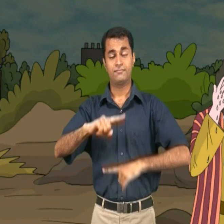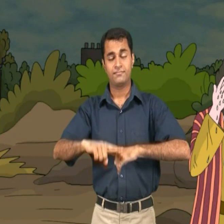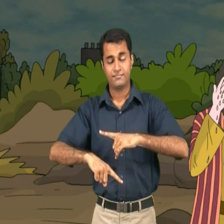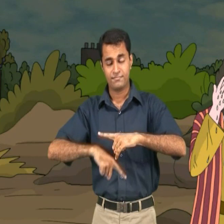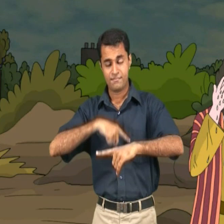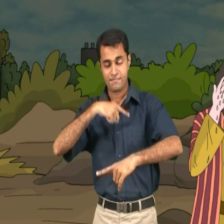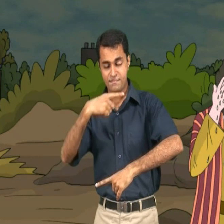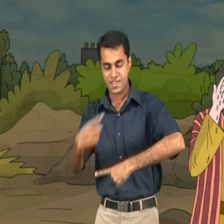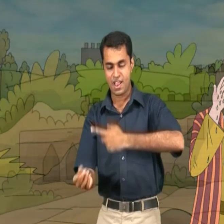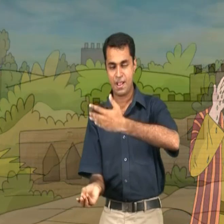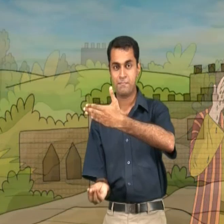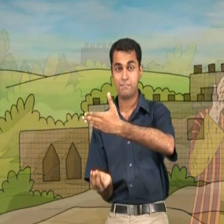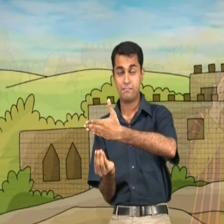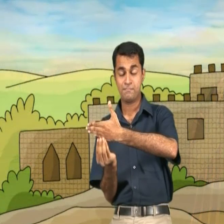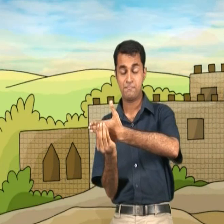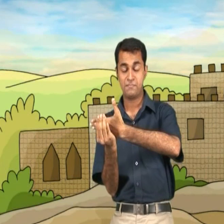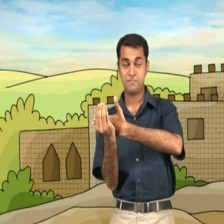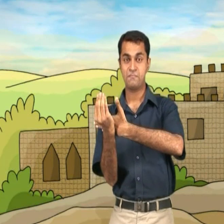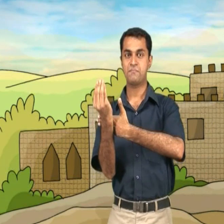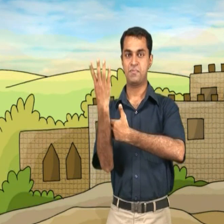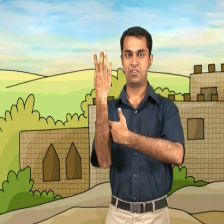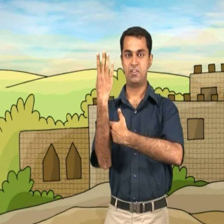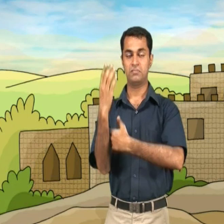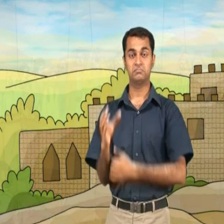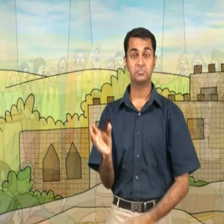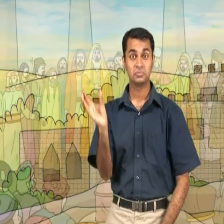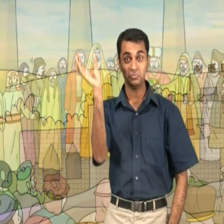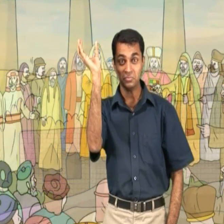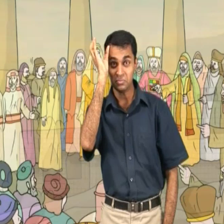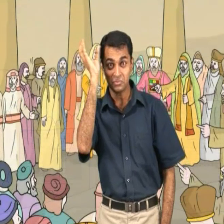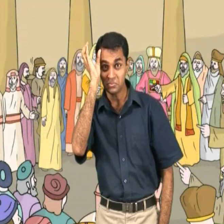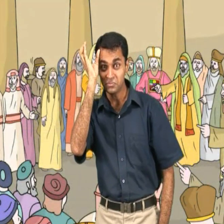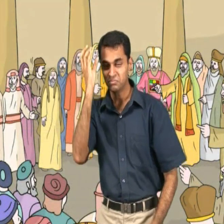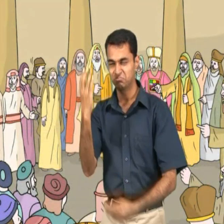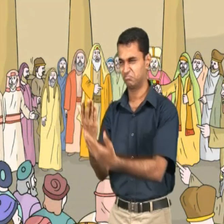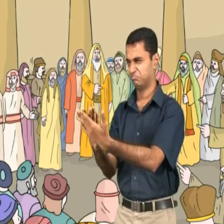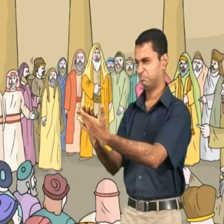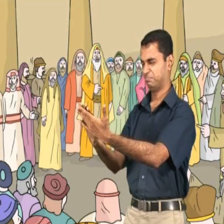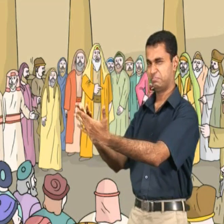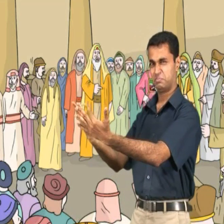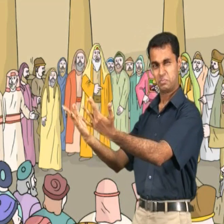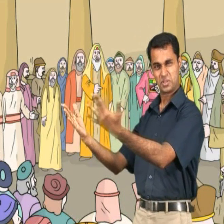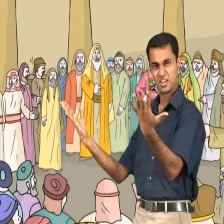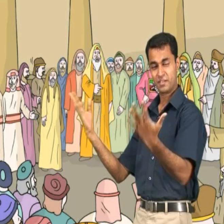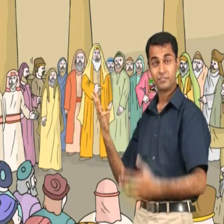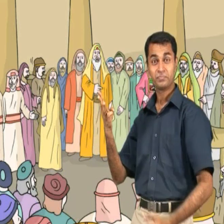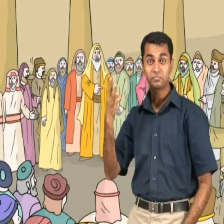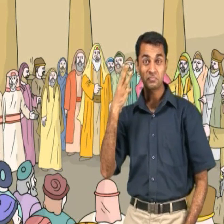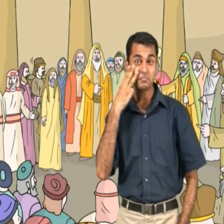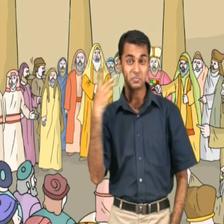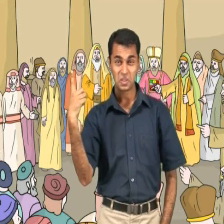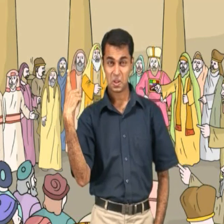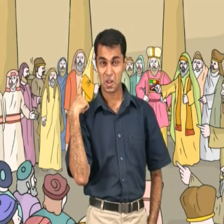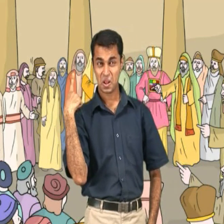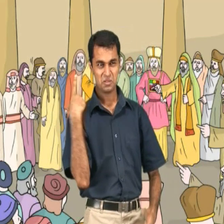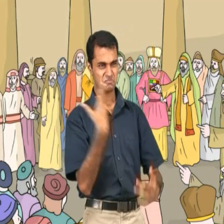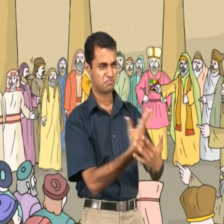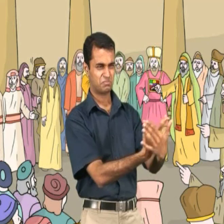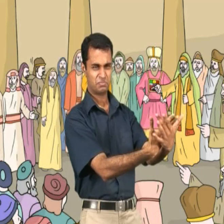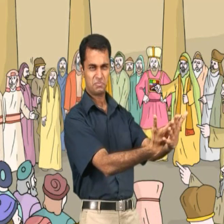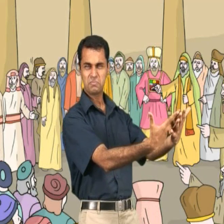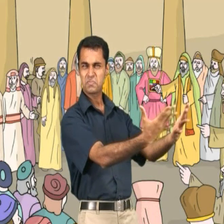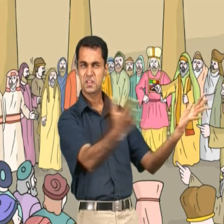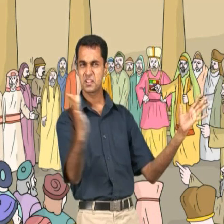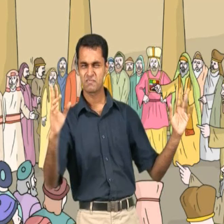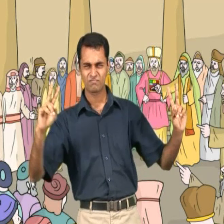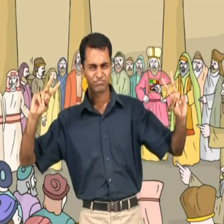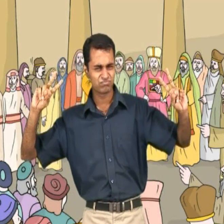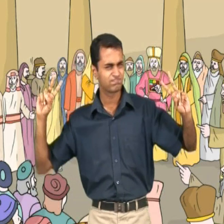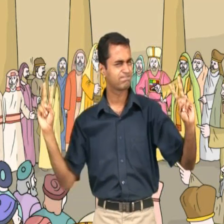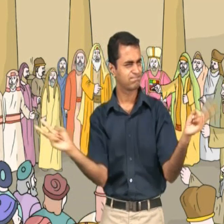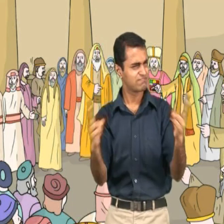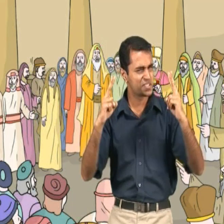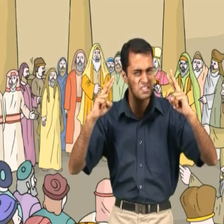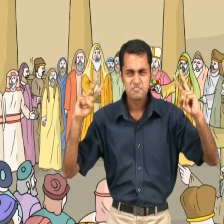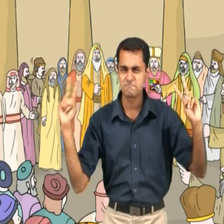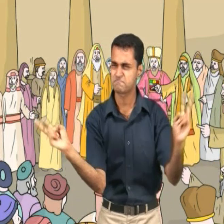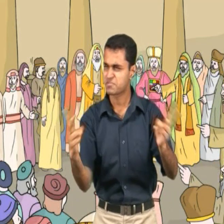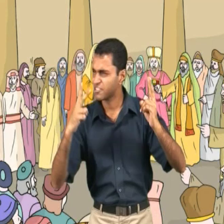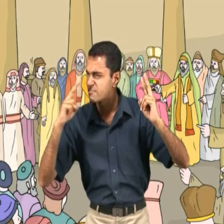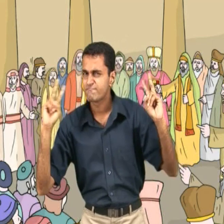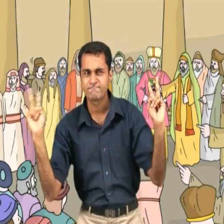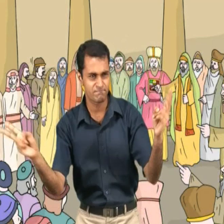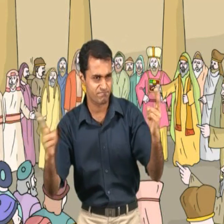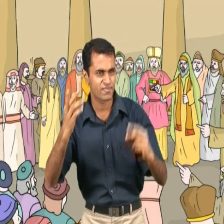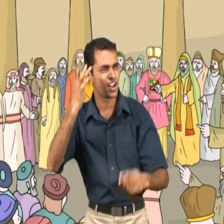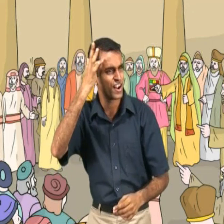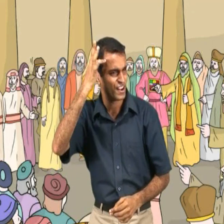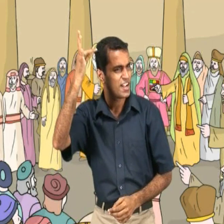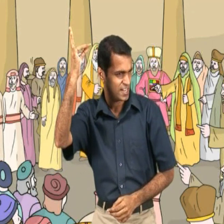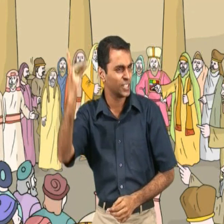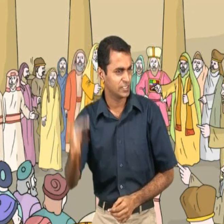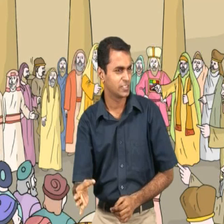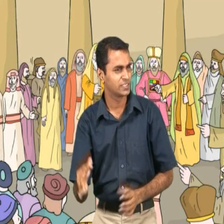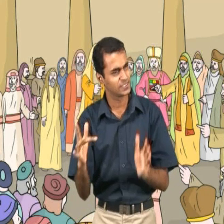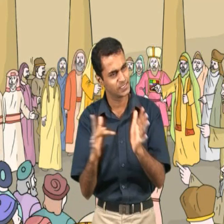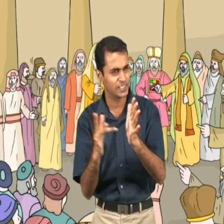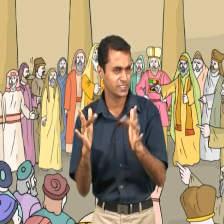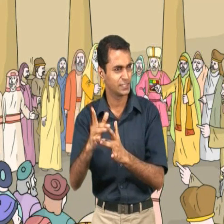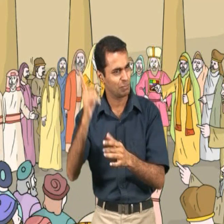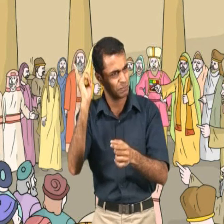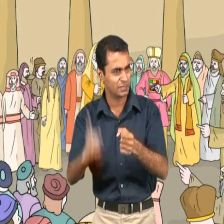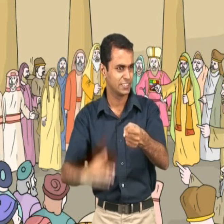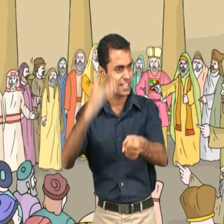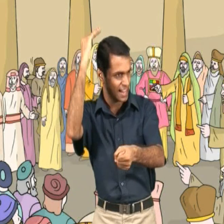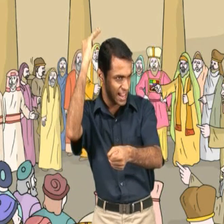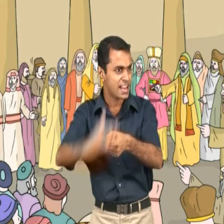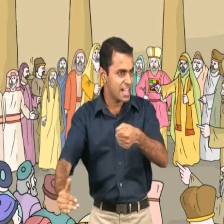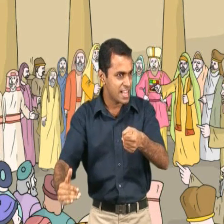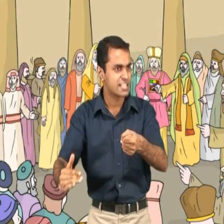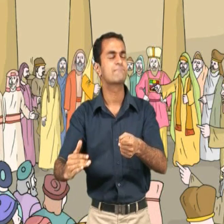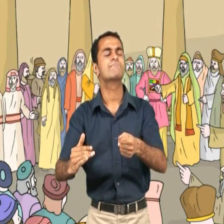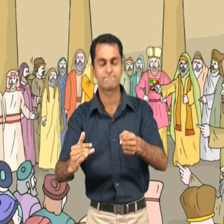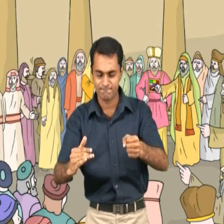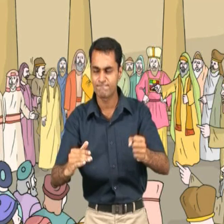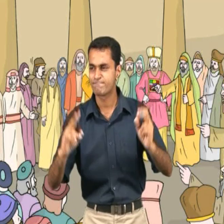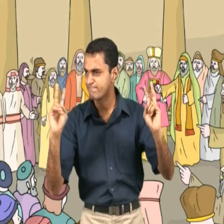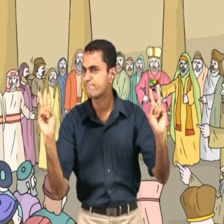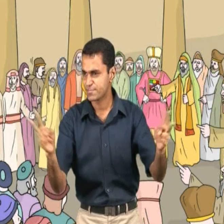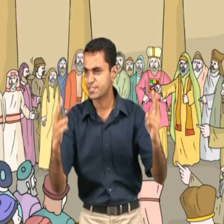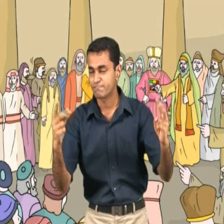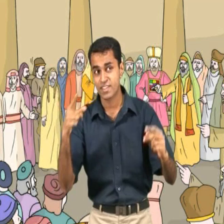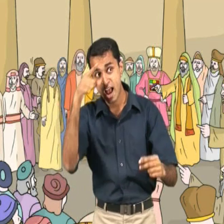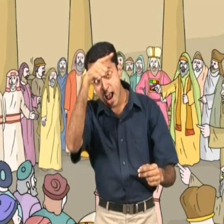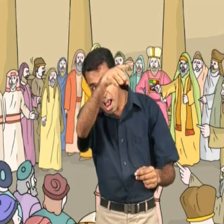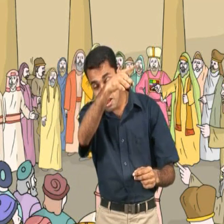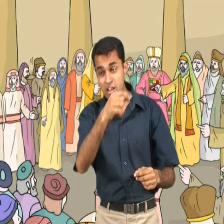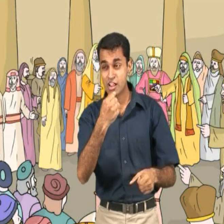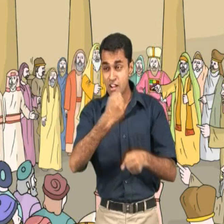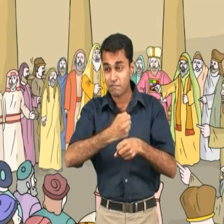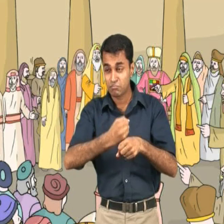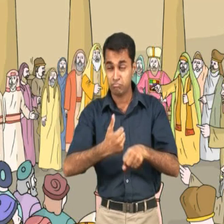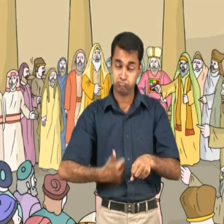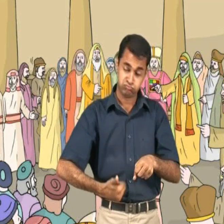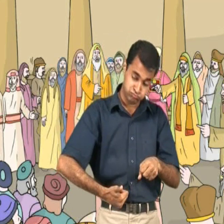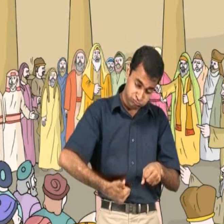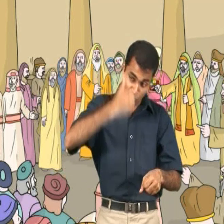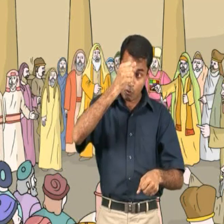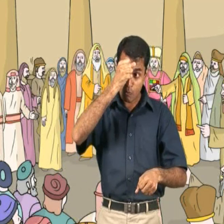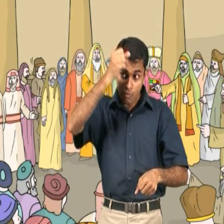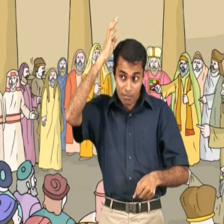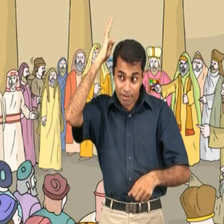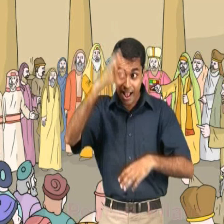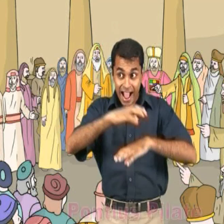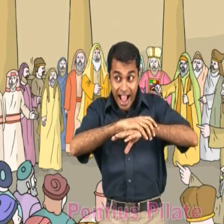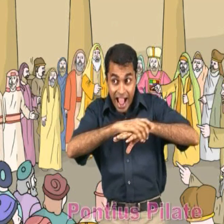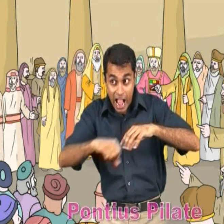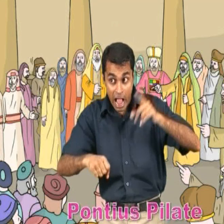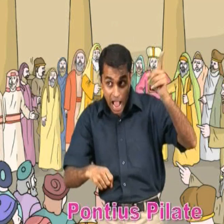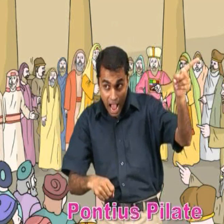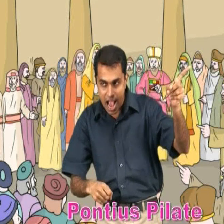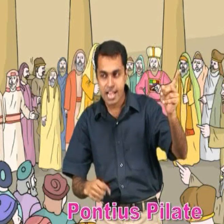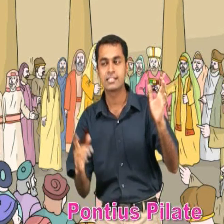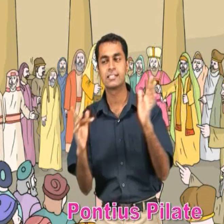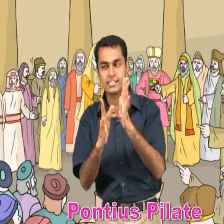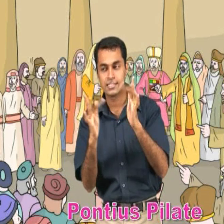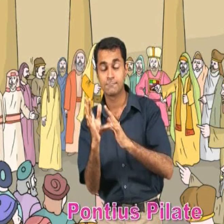When morning came, all the chief priests and elders of the people conspired against Jesus to put Him to death.